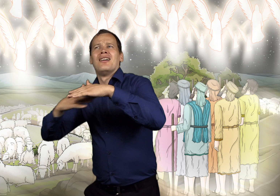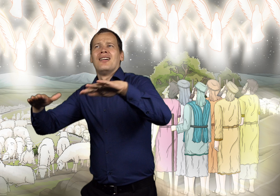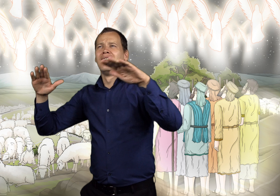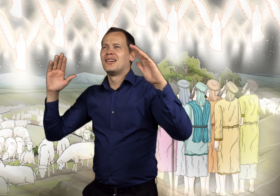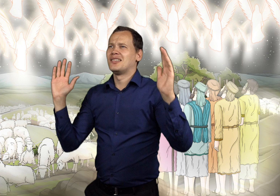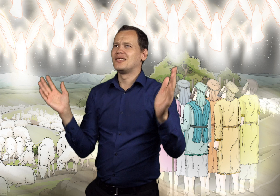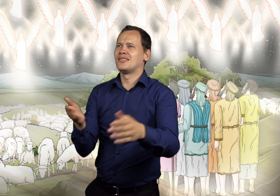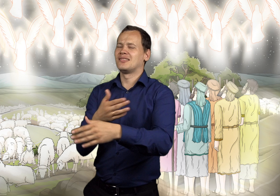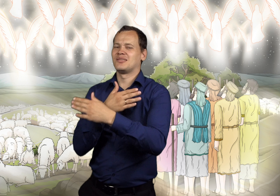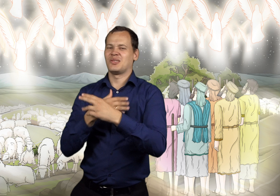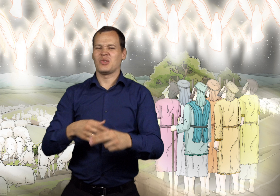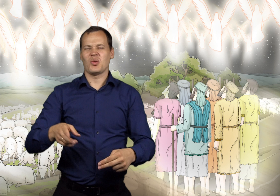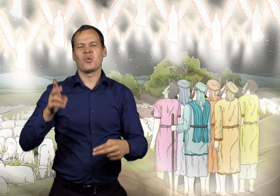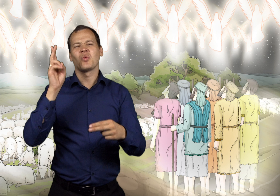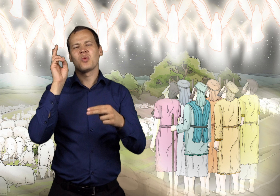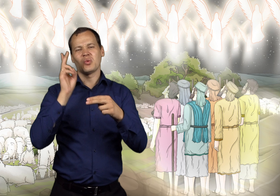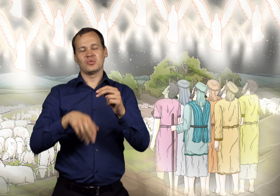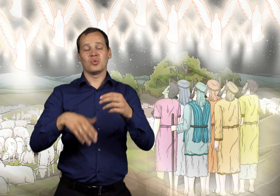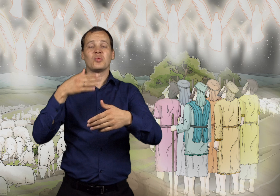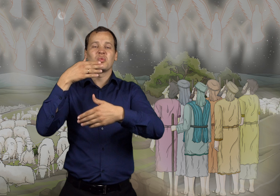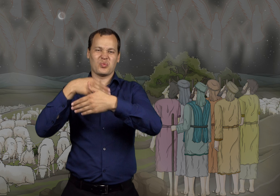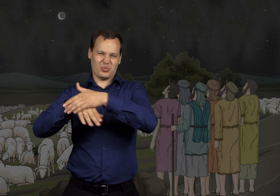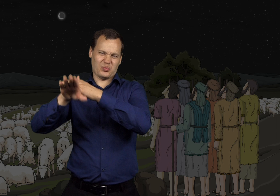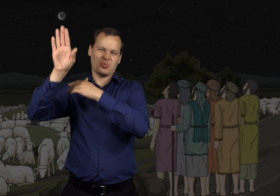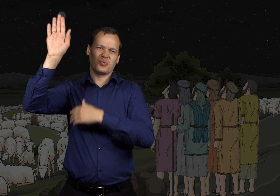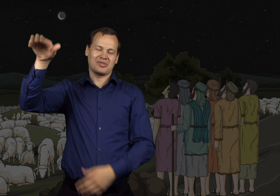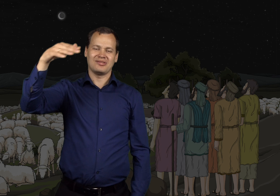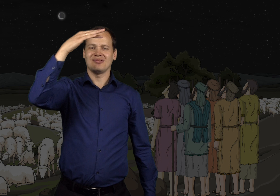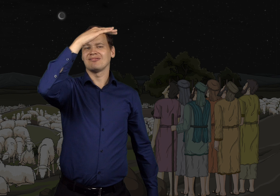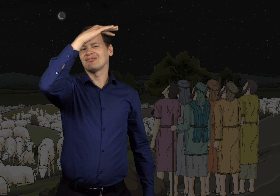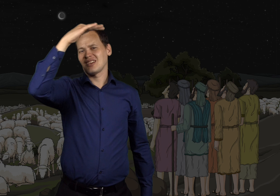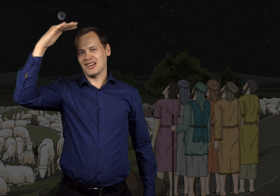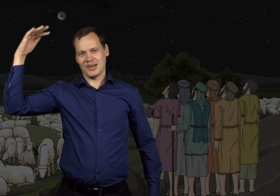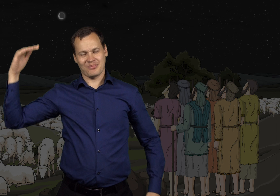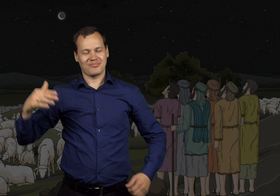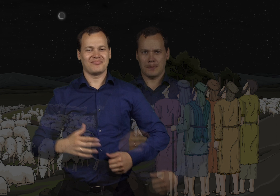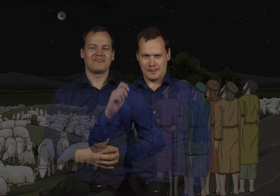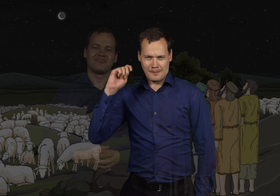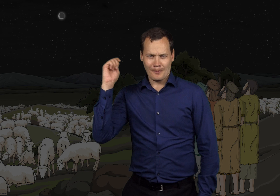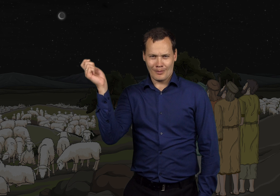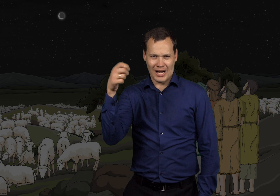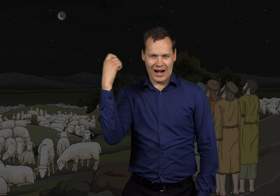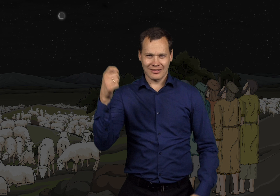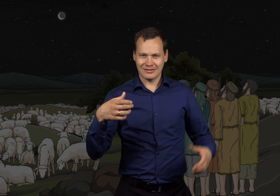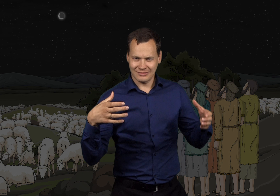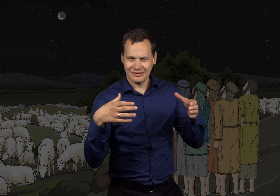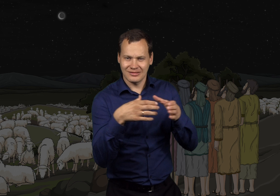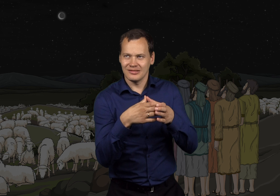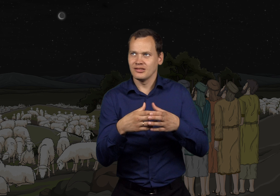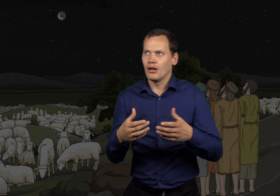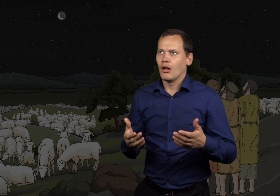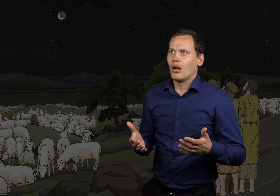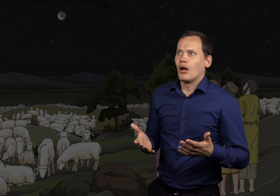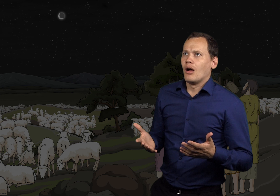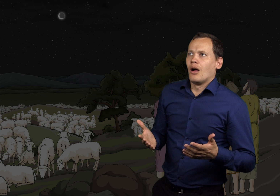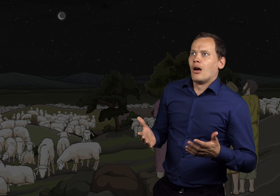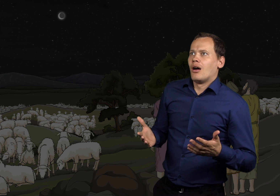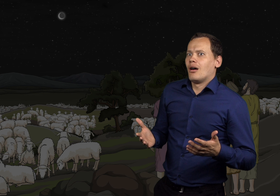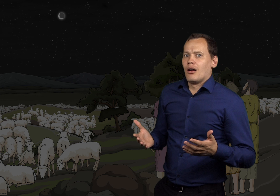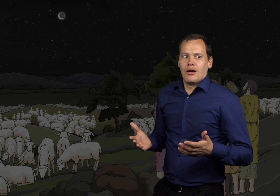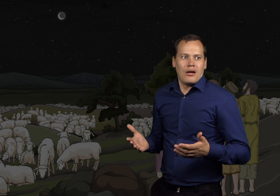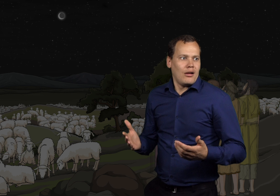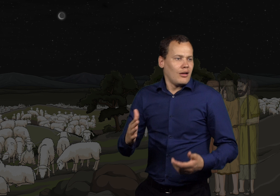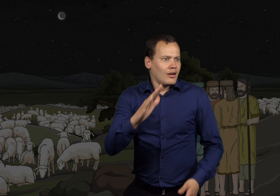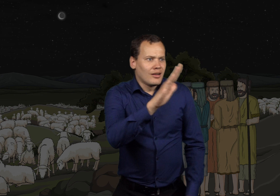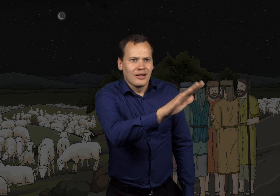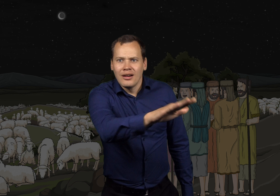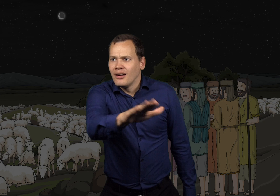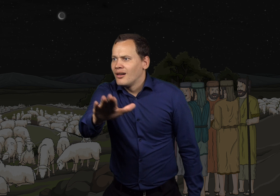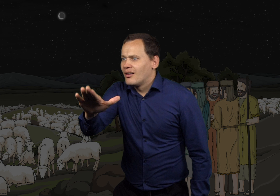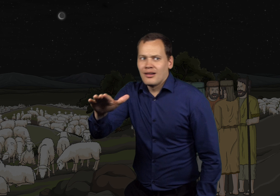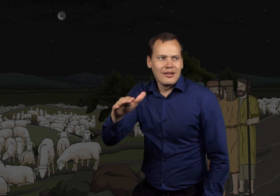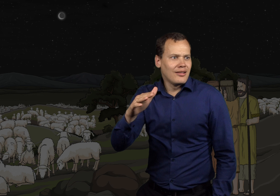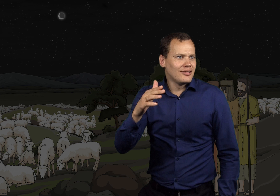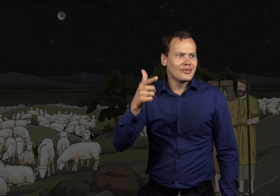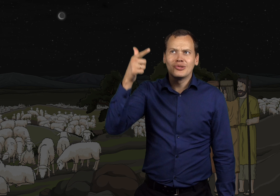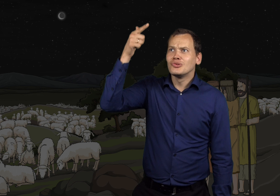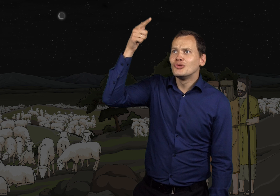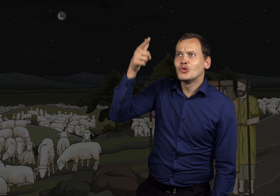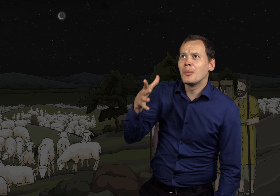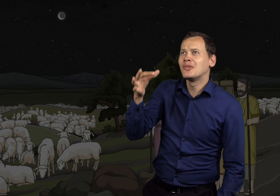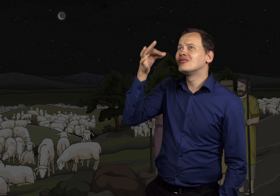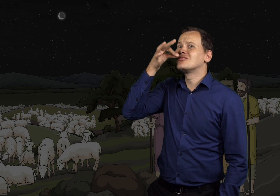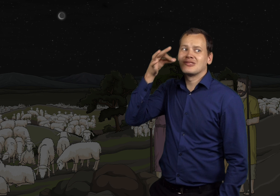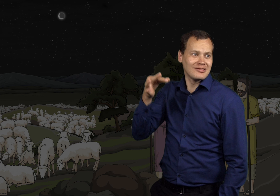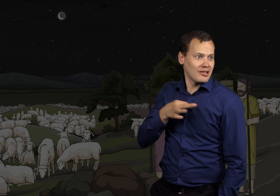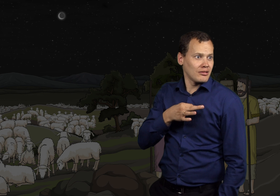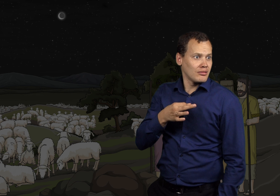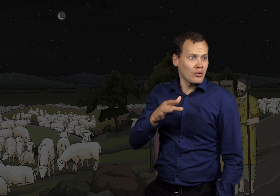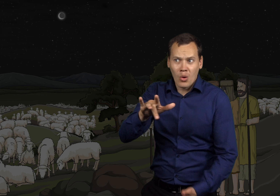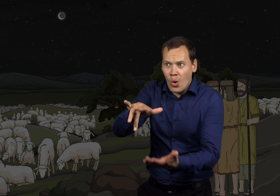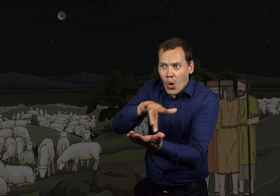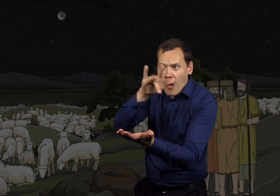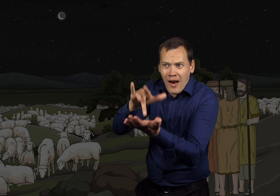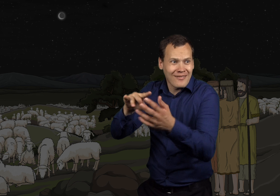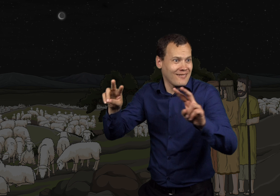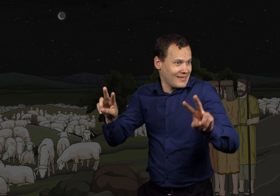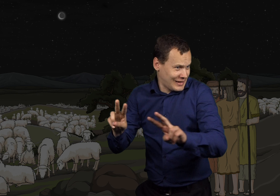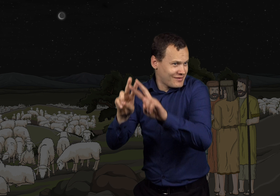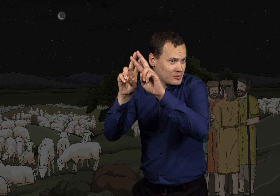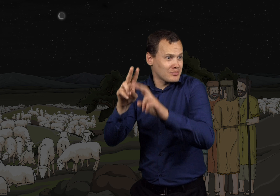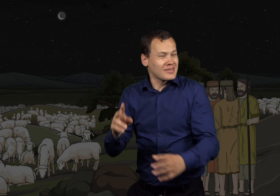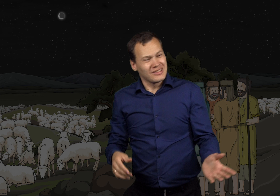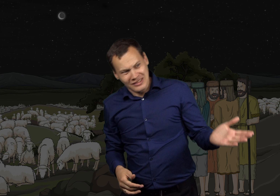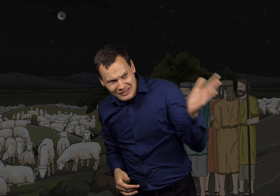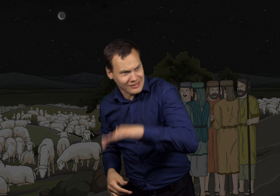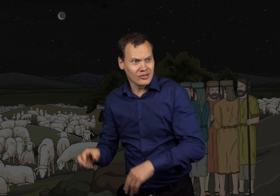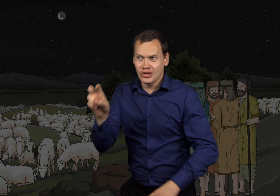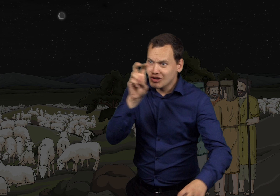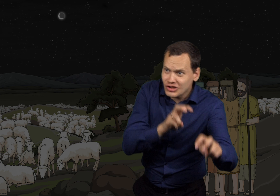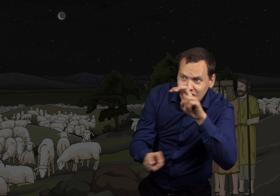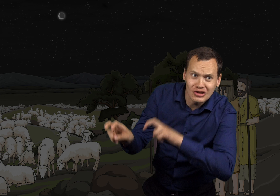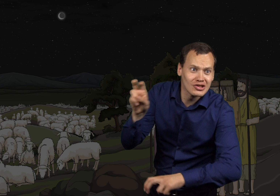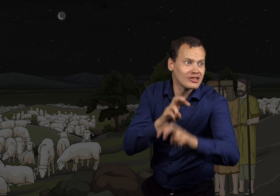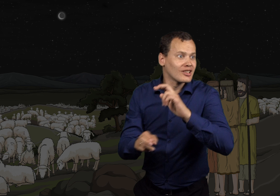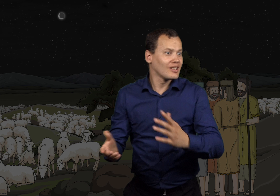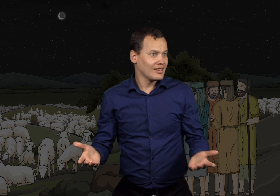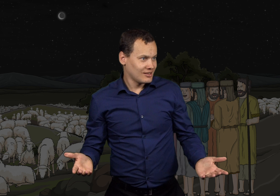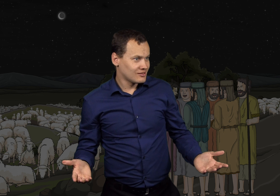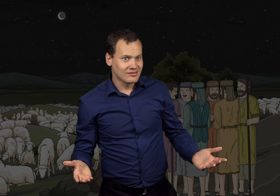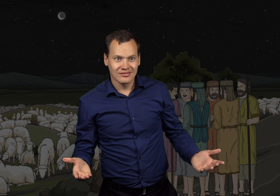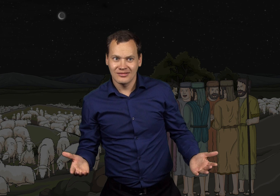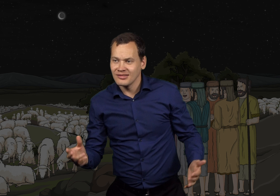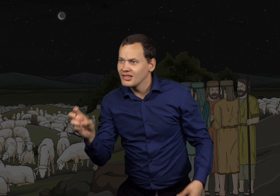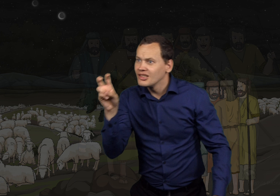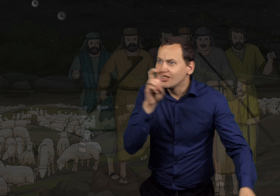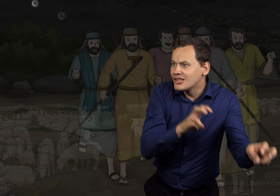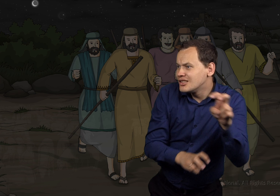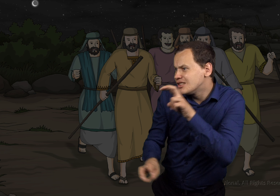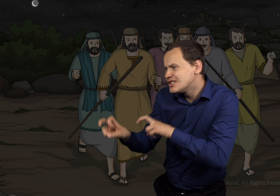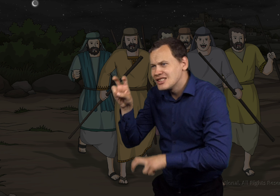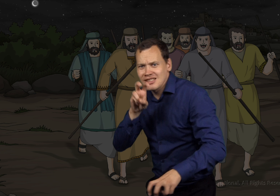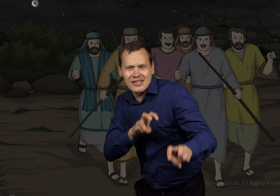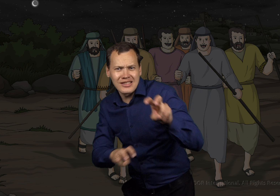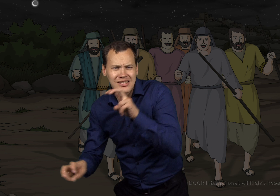When the angels had left them and gone into heaven, the shepherds said to one another, “Let us go to Bethlehem and see this thing that has happened, which the Lord has made known to us.”